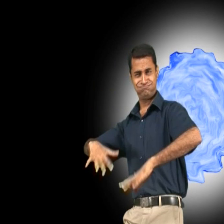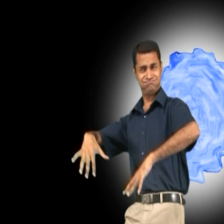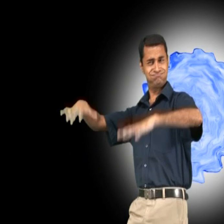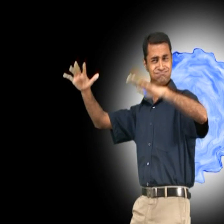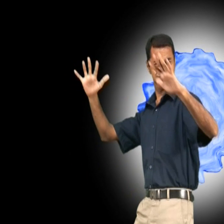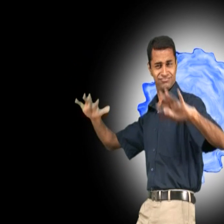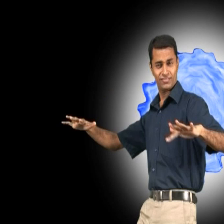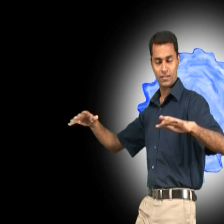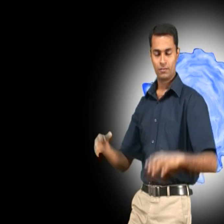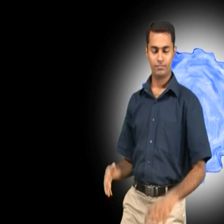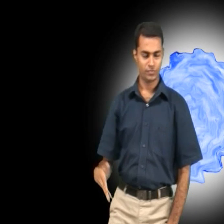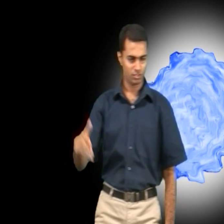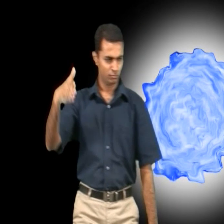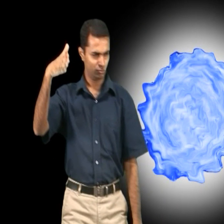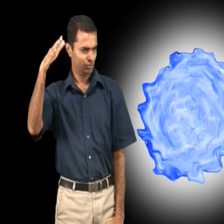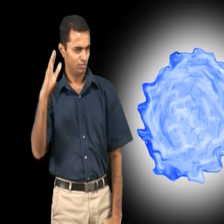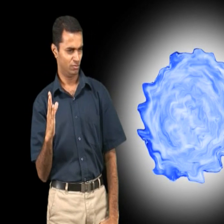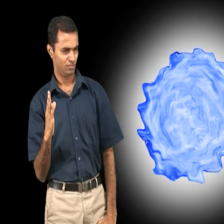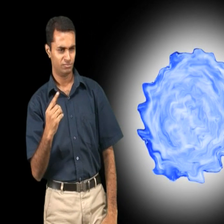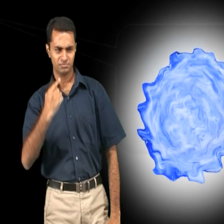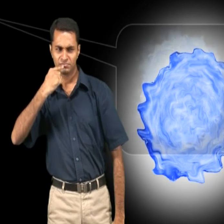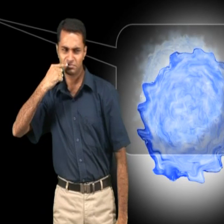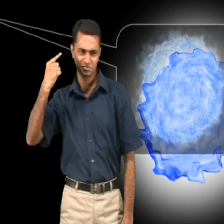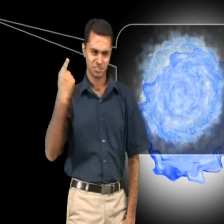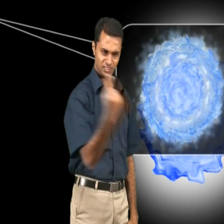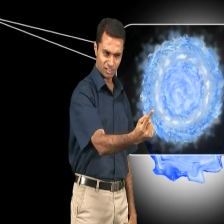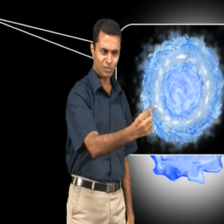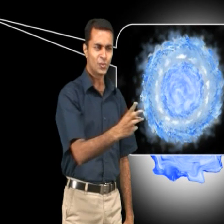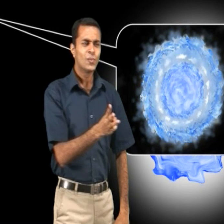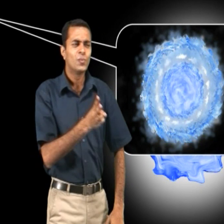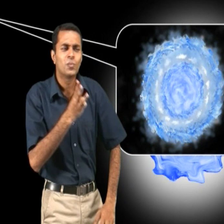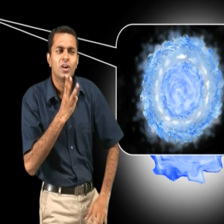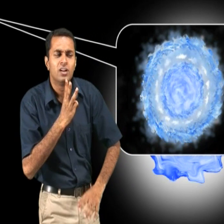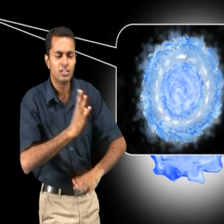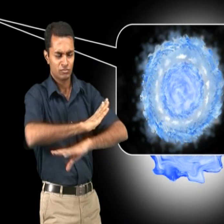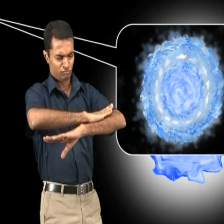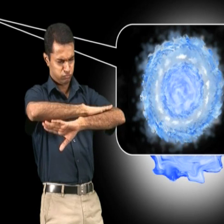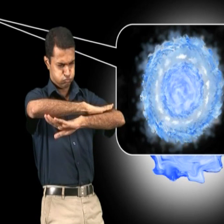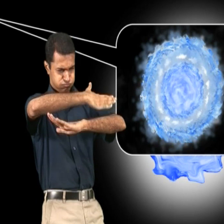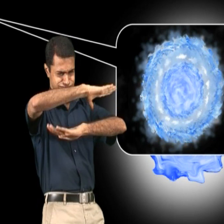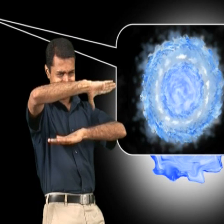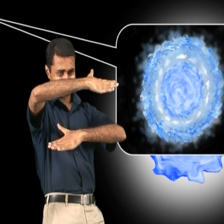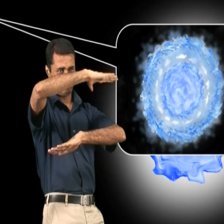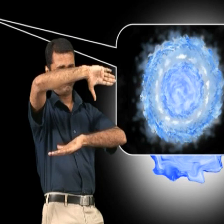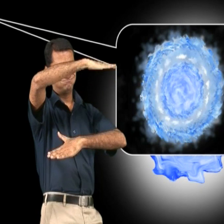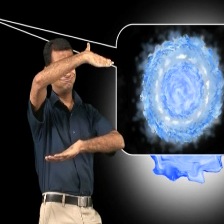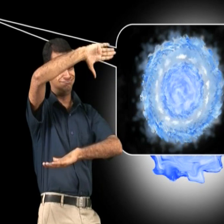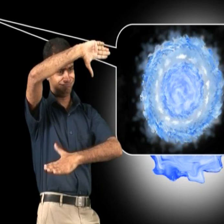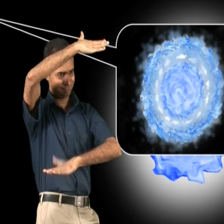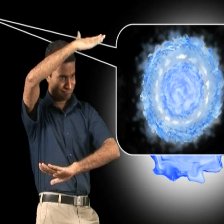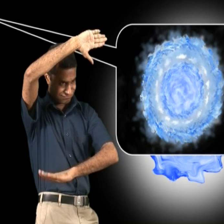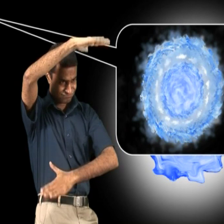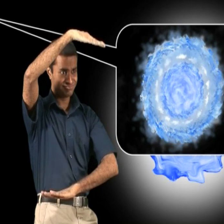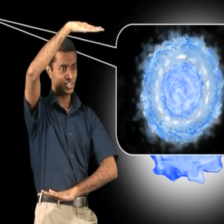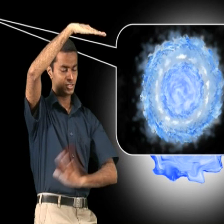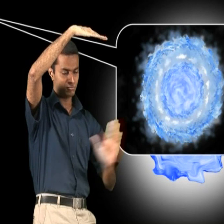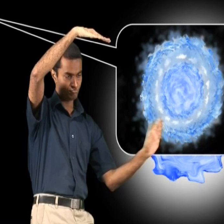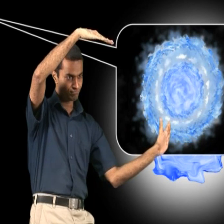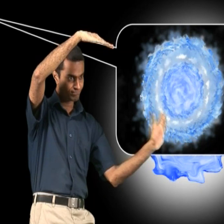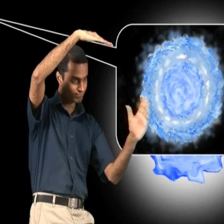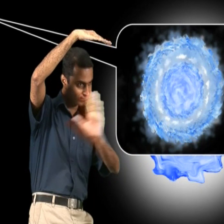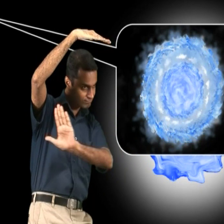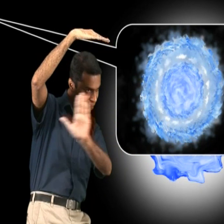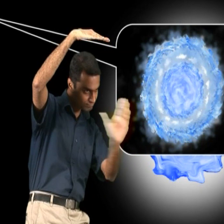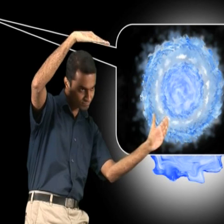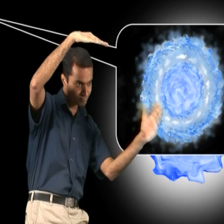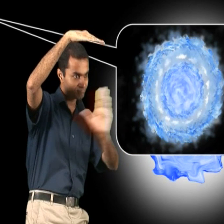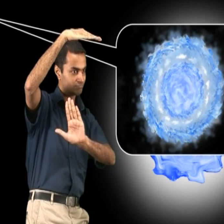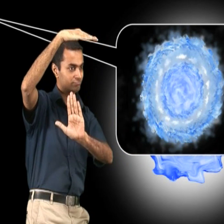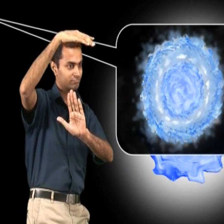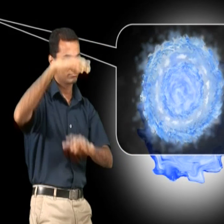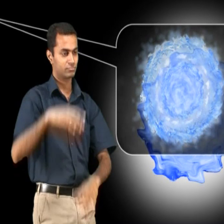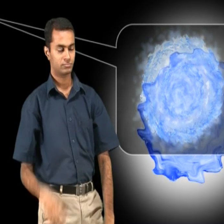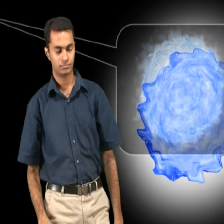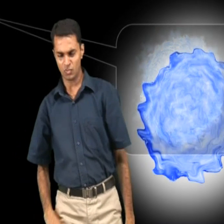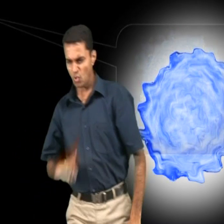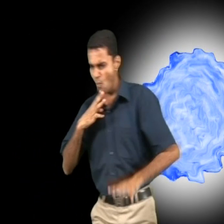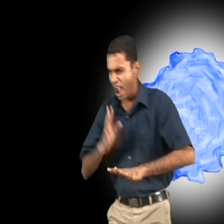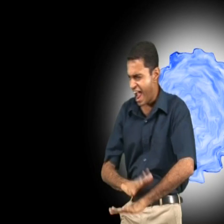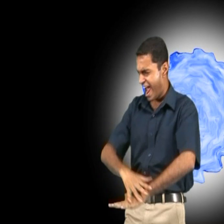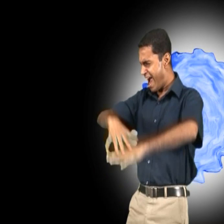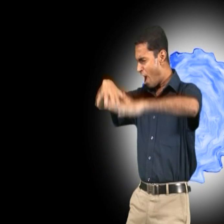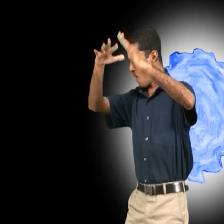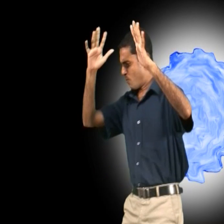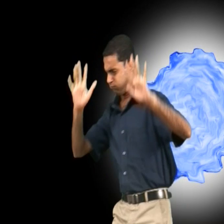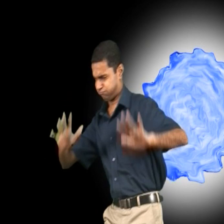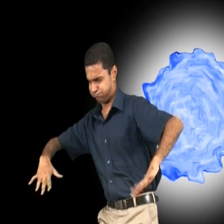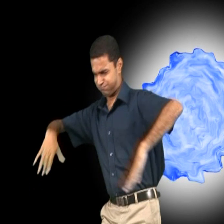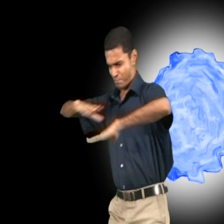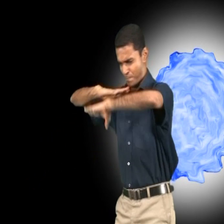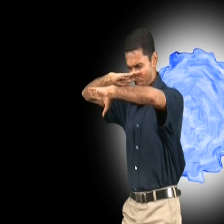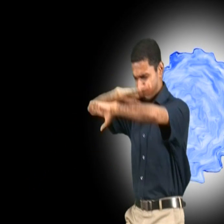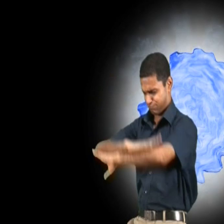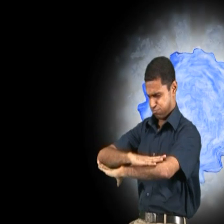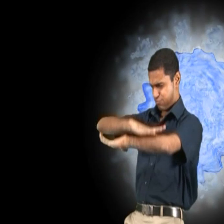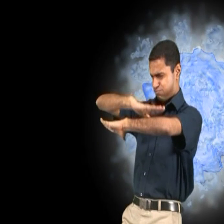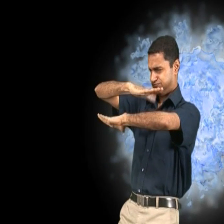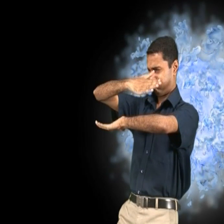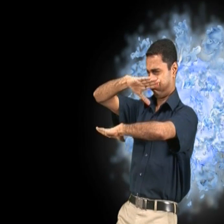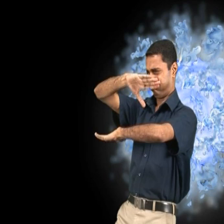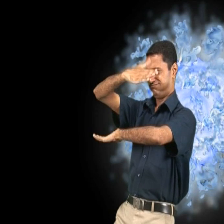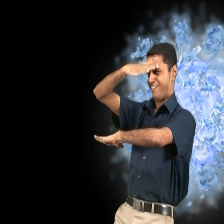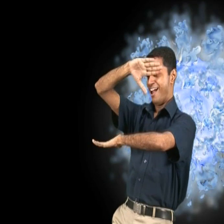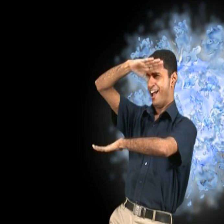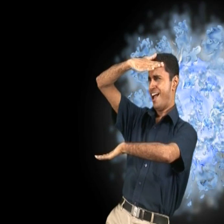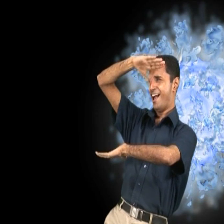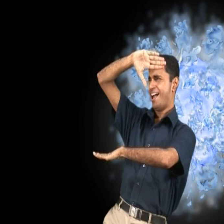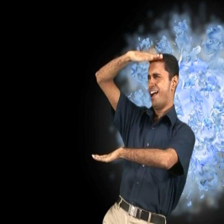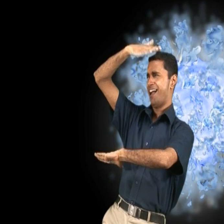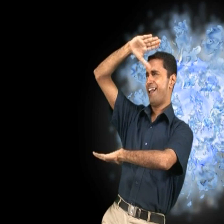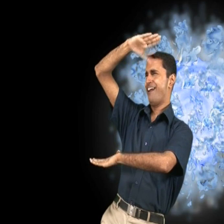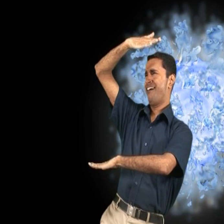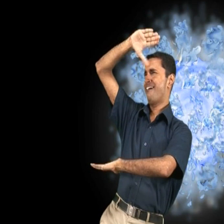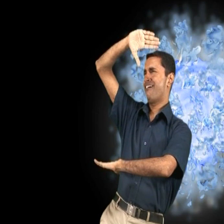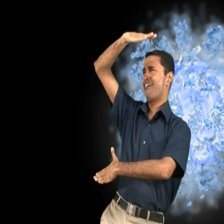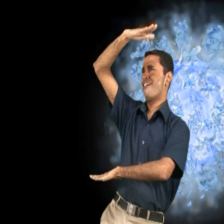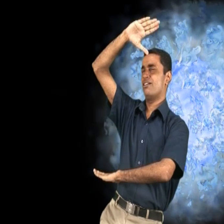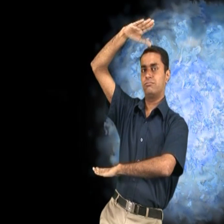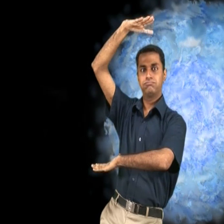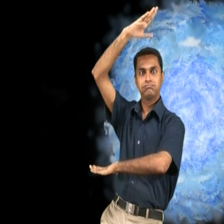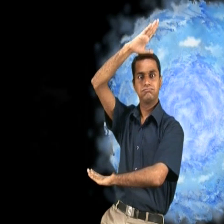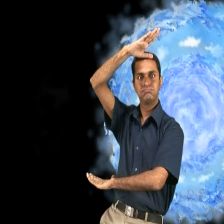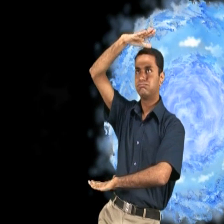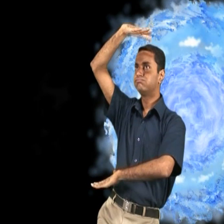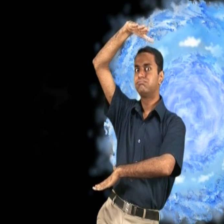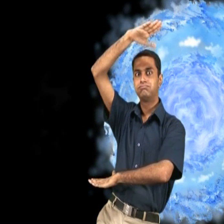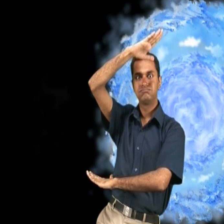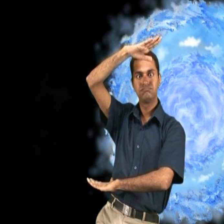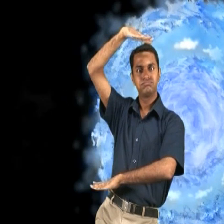And God said, “Let there be an expanse between the waters, to separate the waters from the waters.”